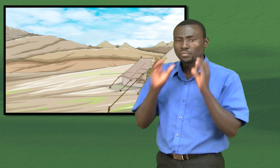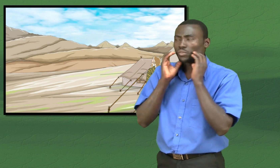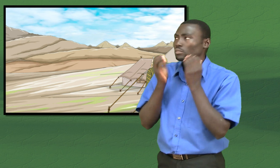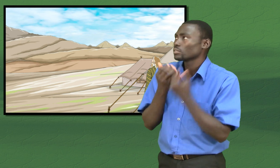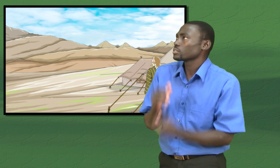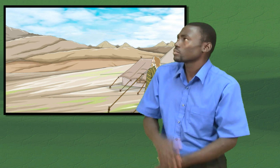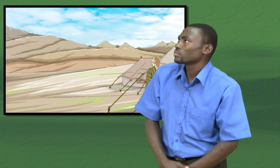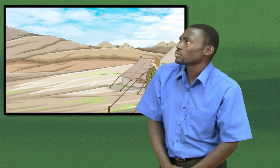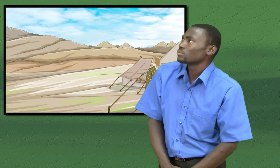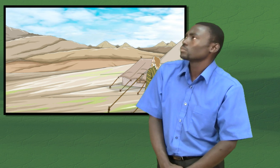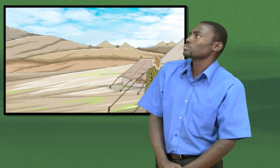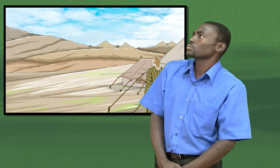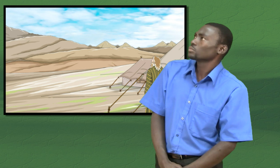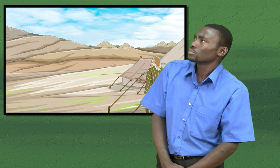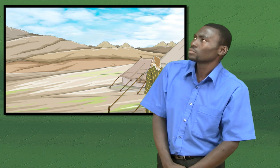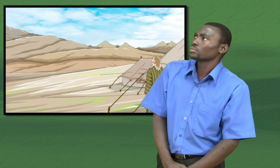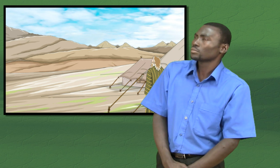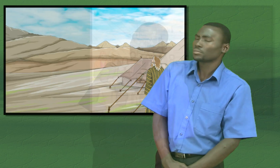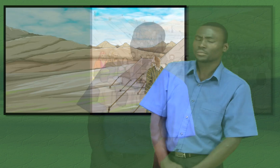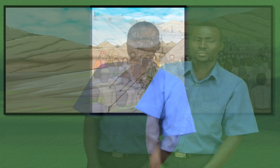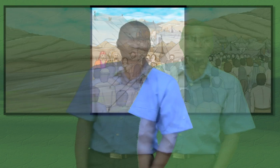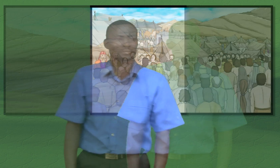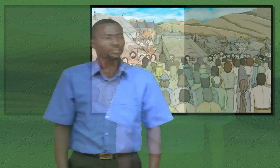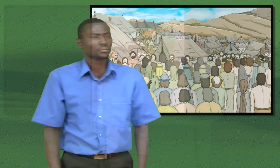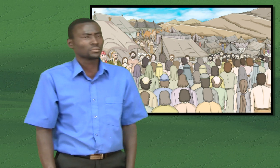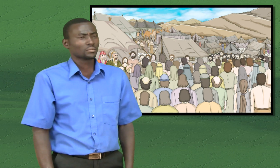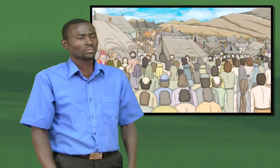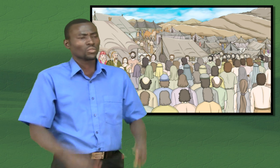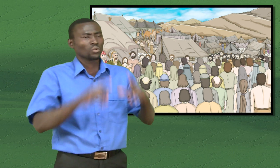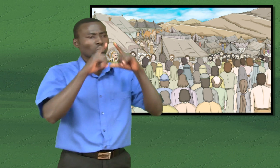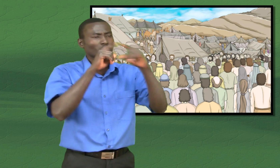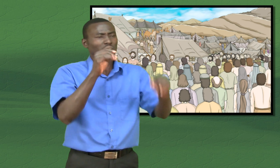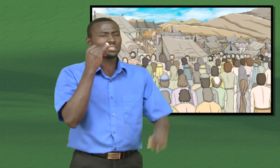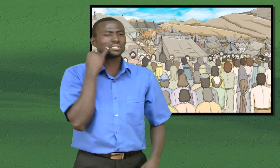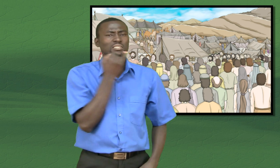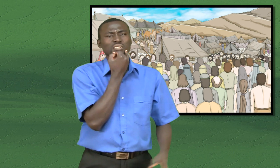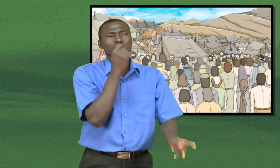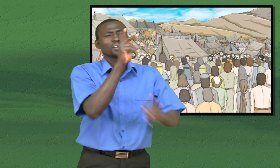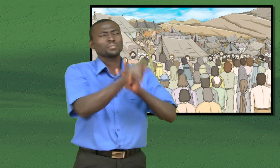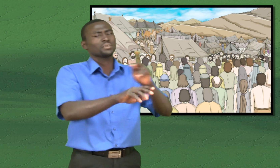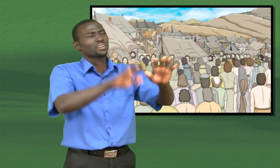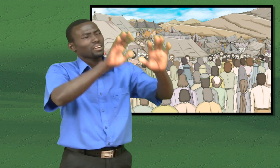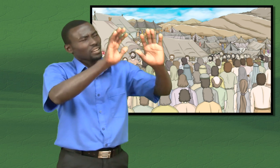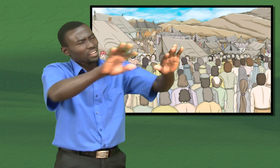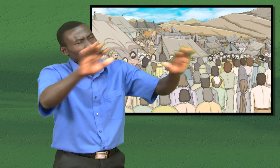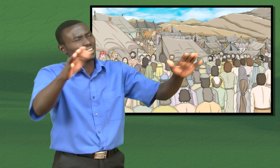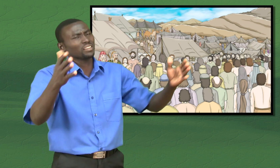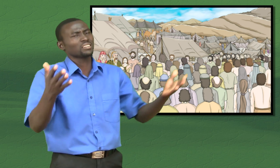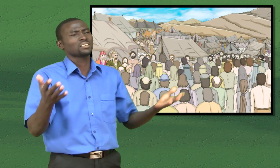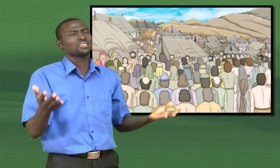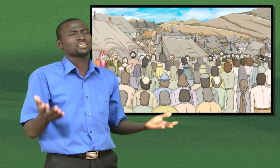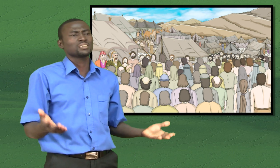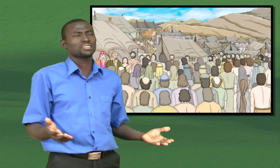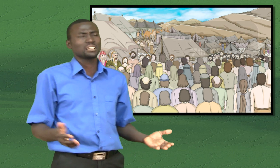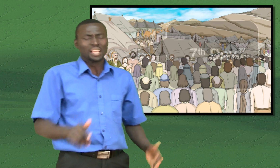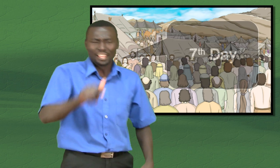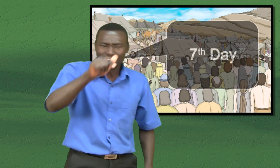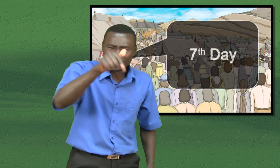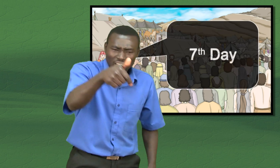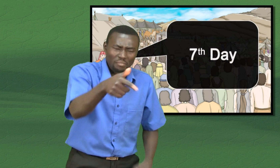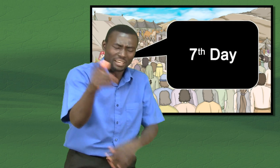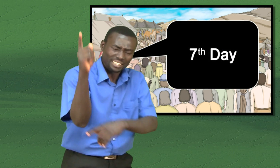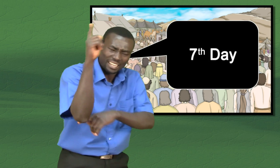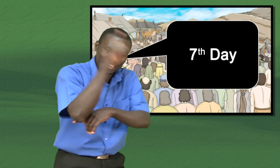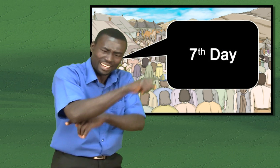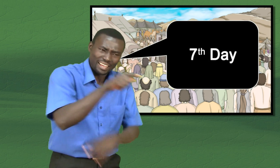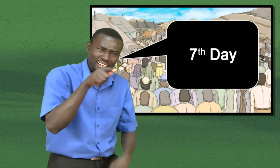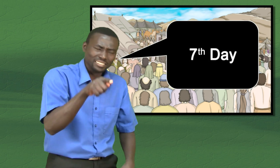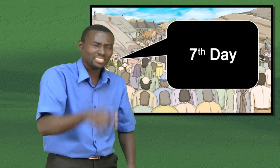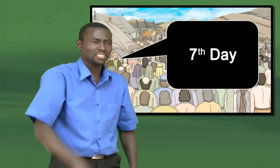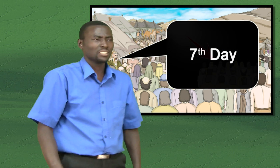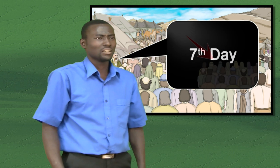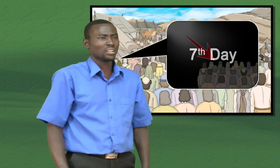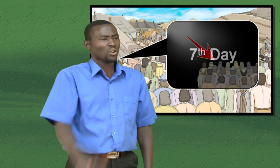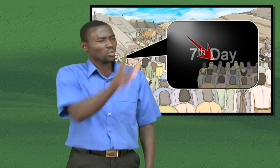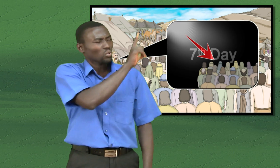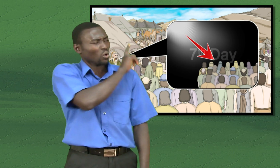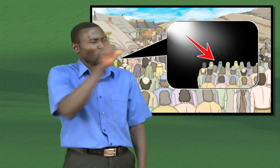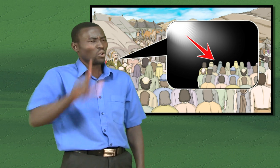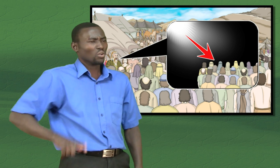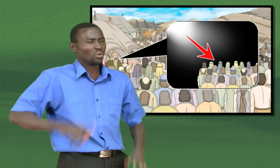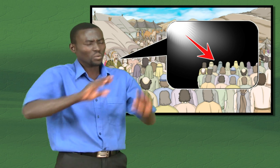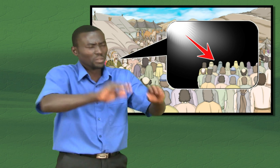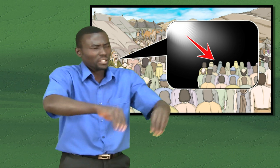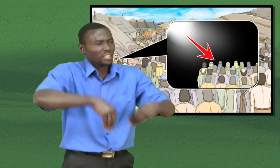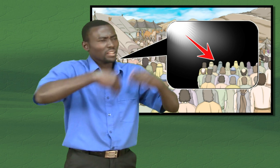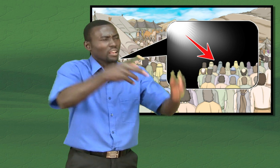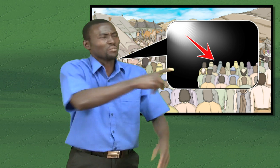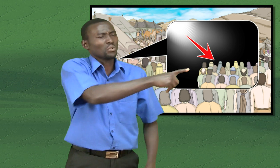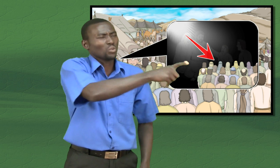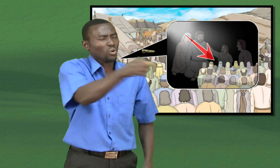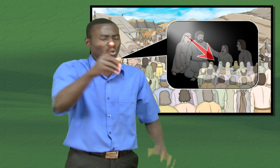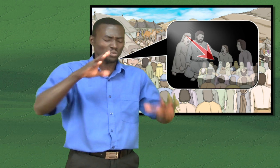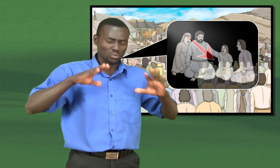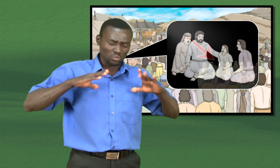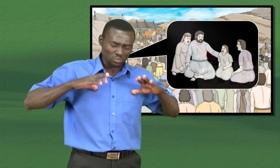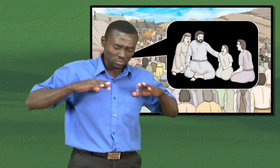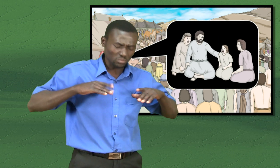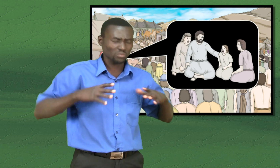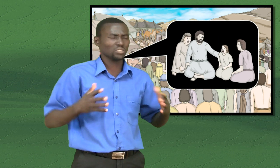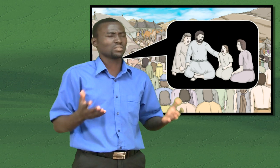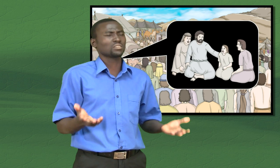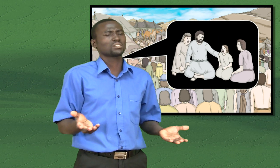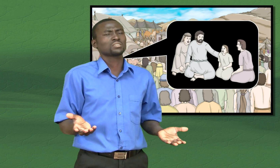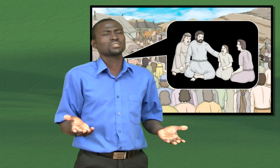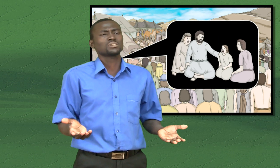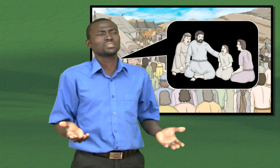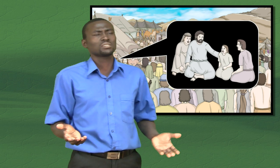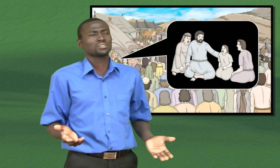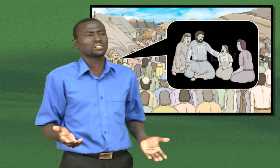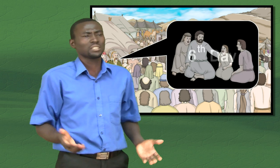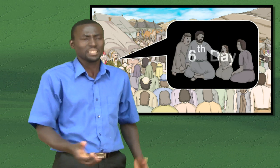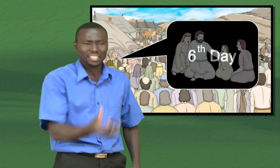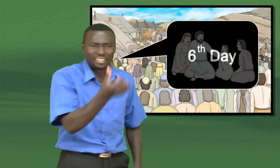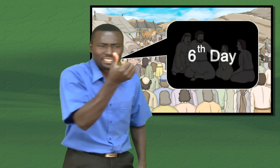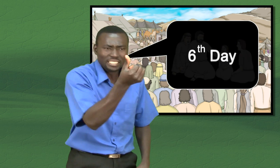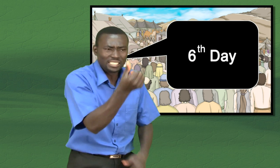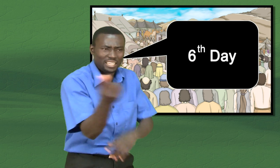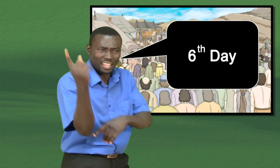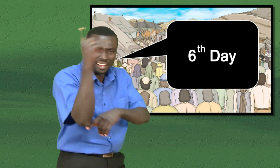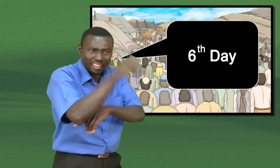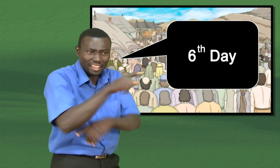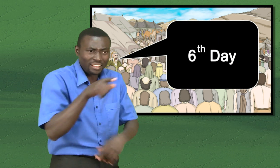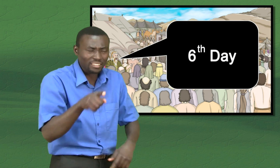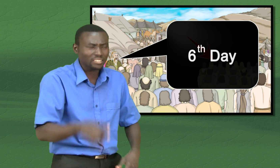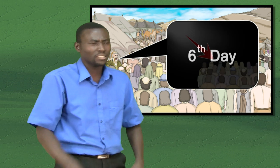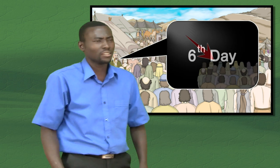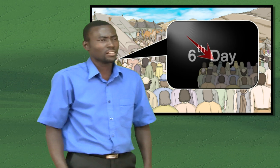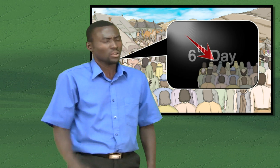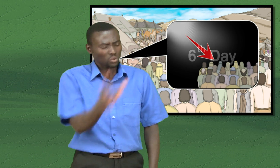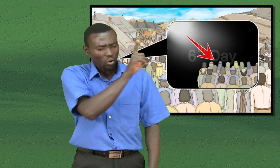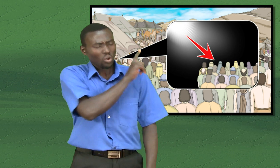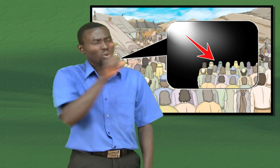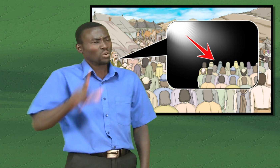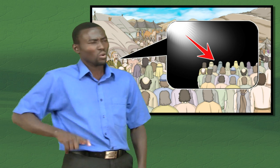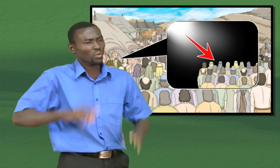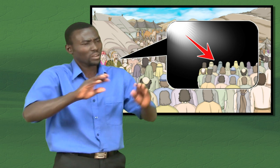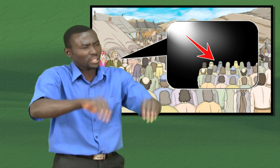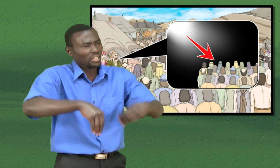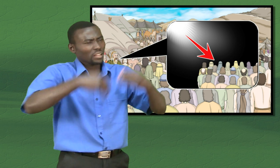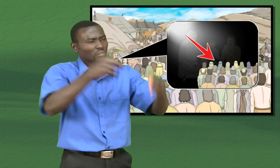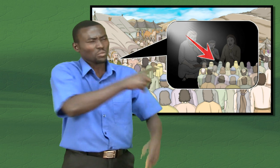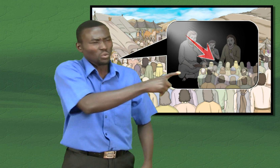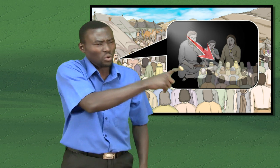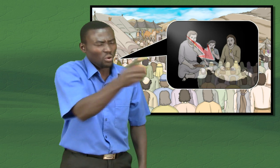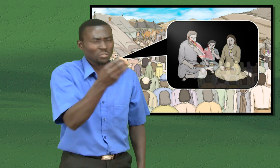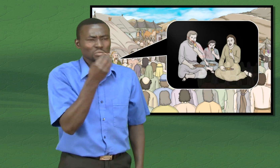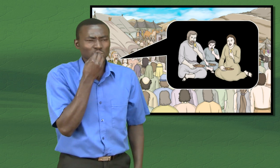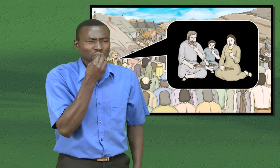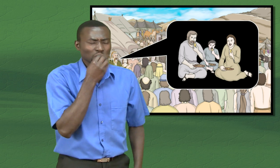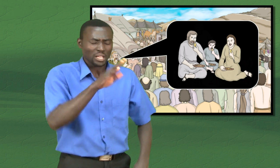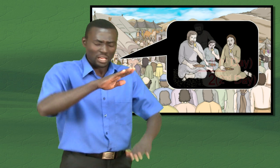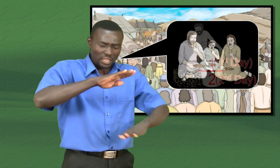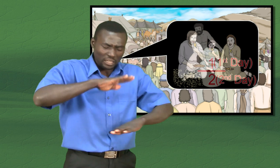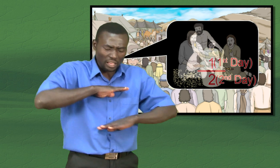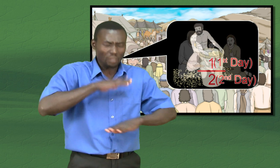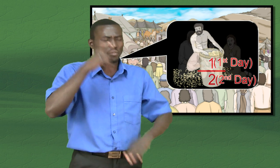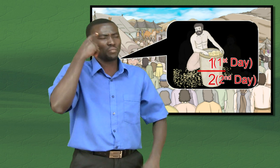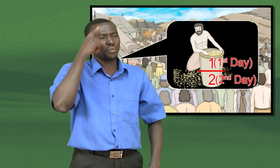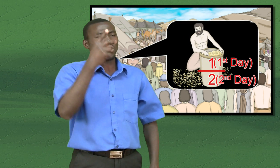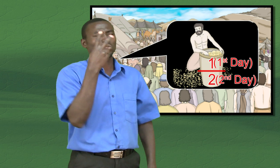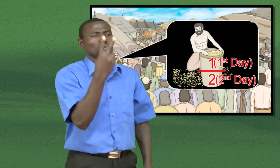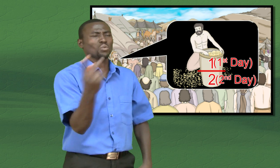Understand that the LORD has given you the Sabbath;